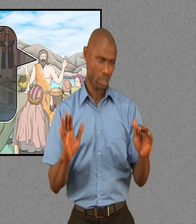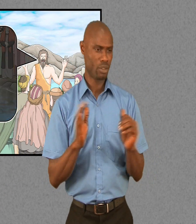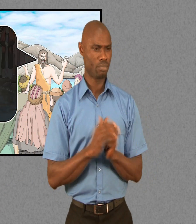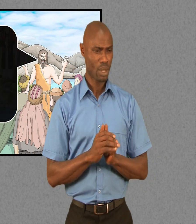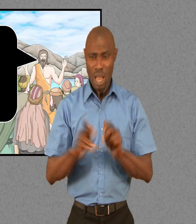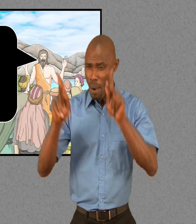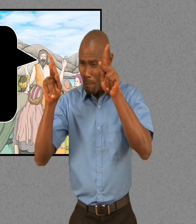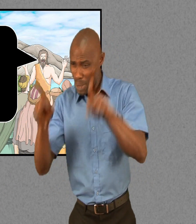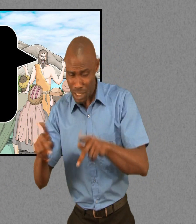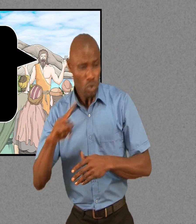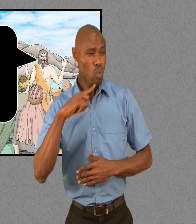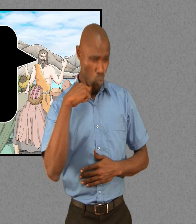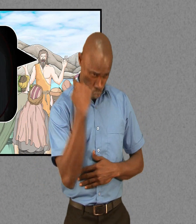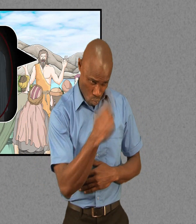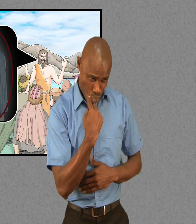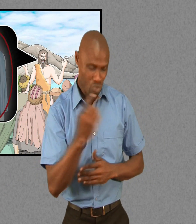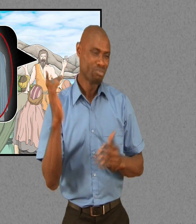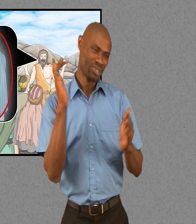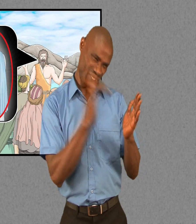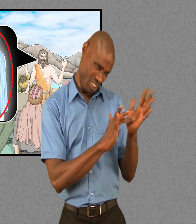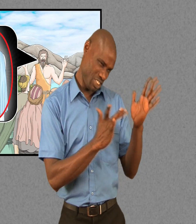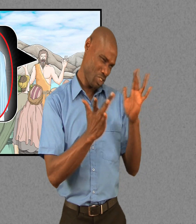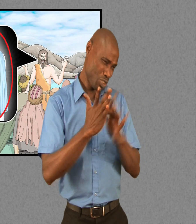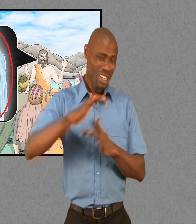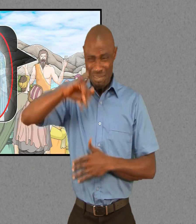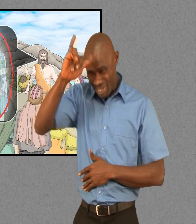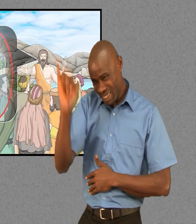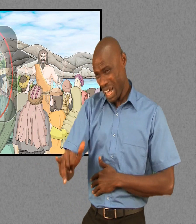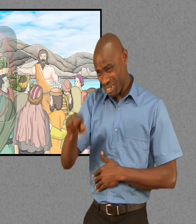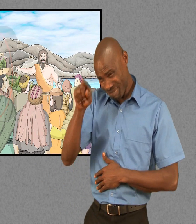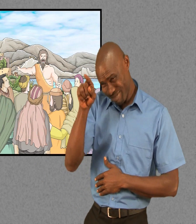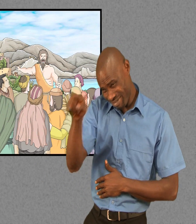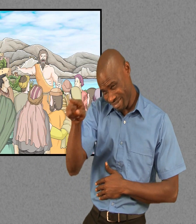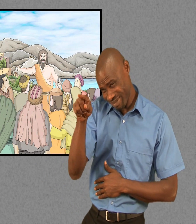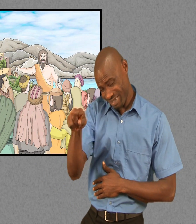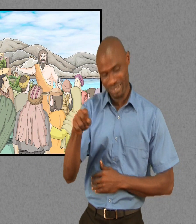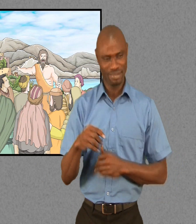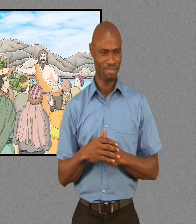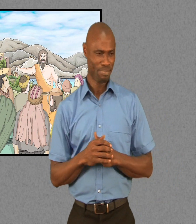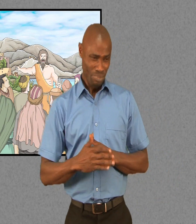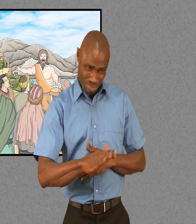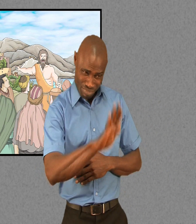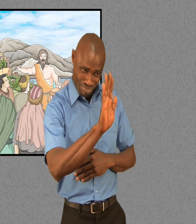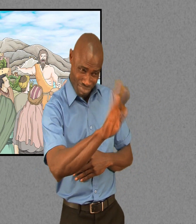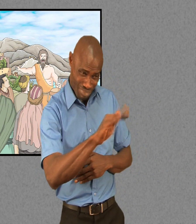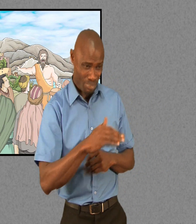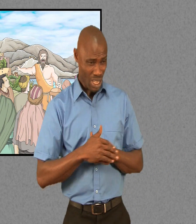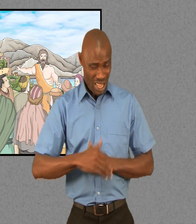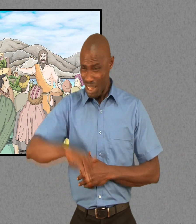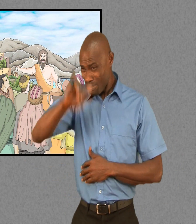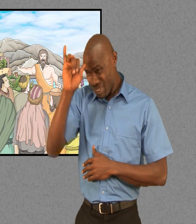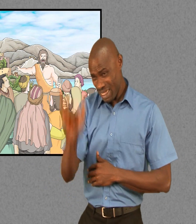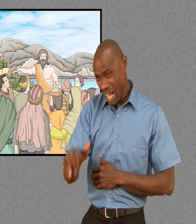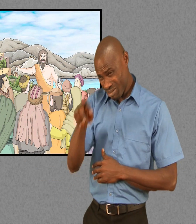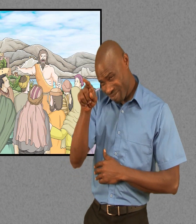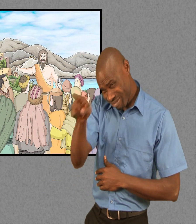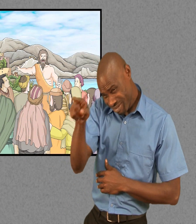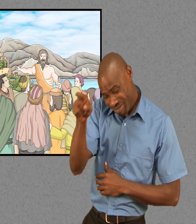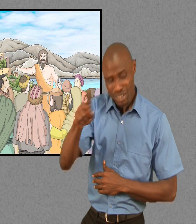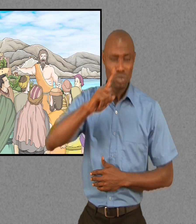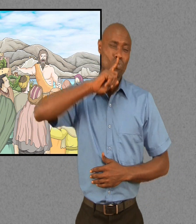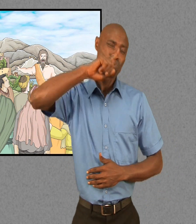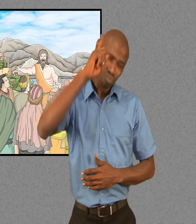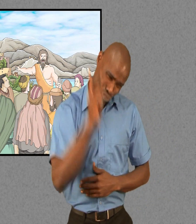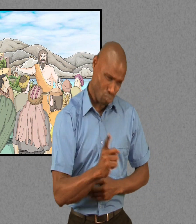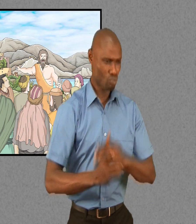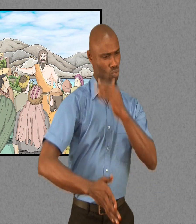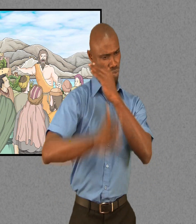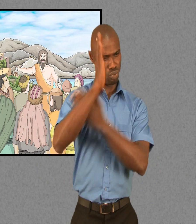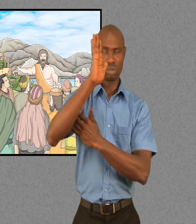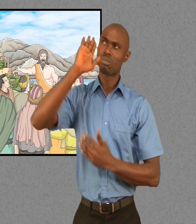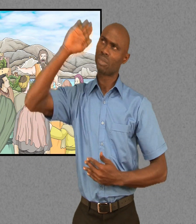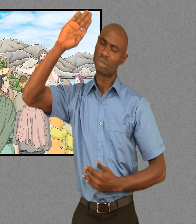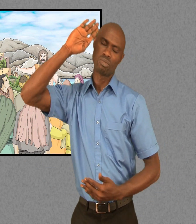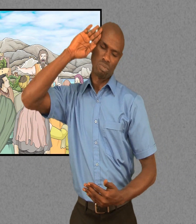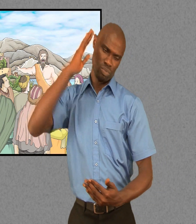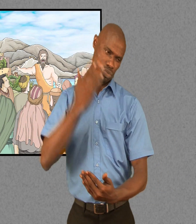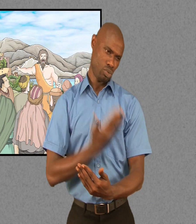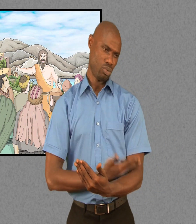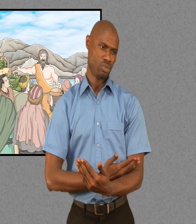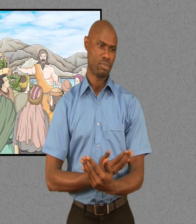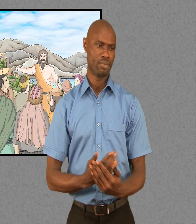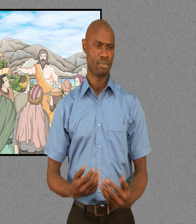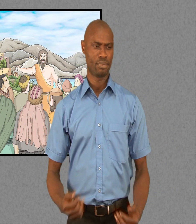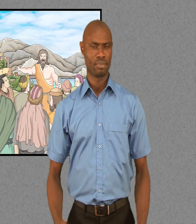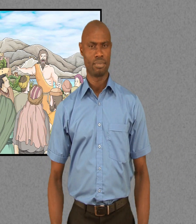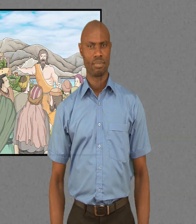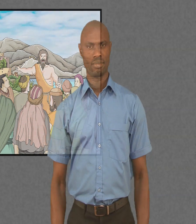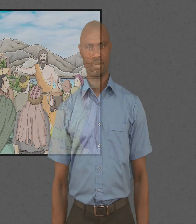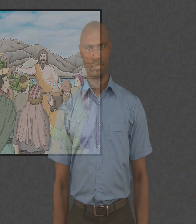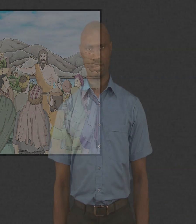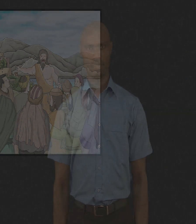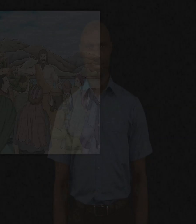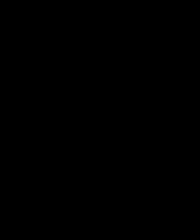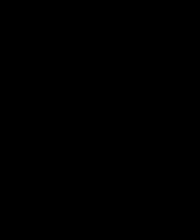I have seen and testified that this is the Son of God.”